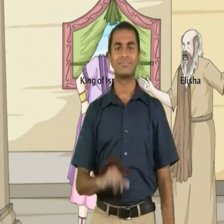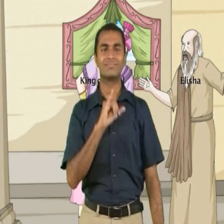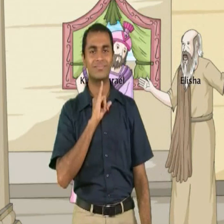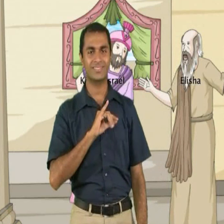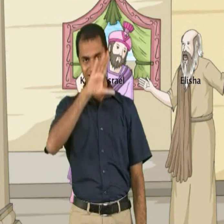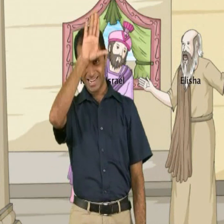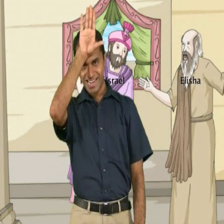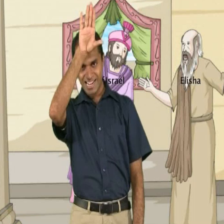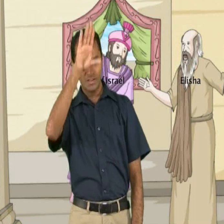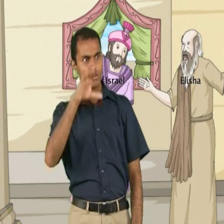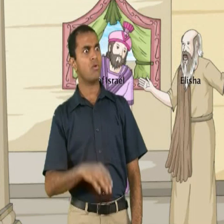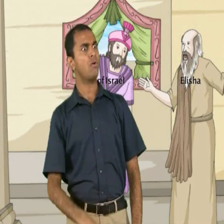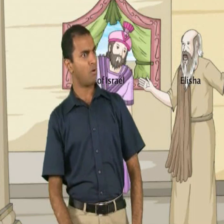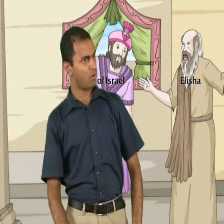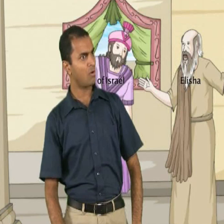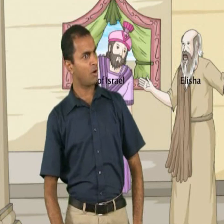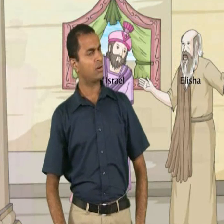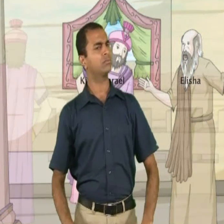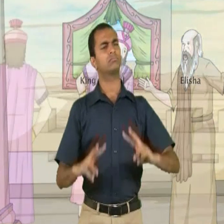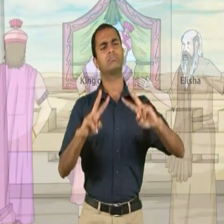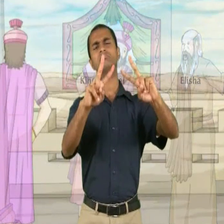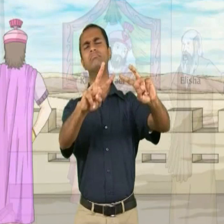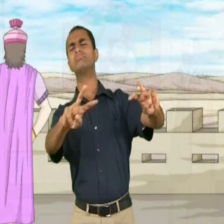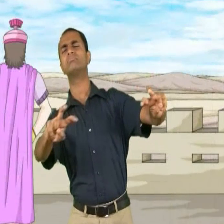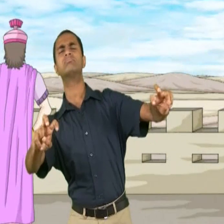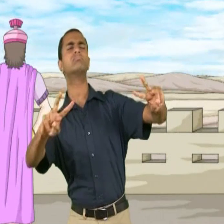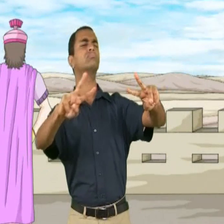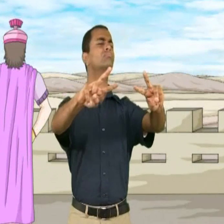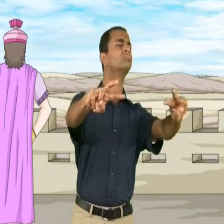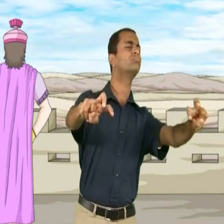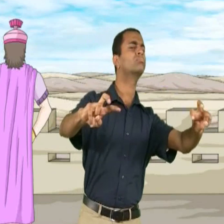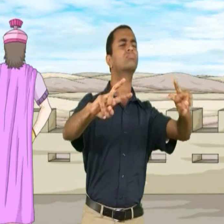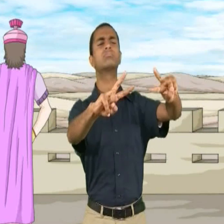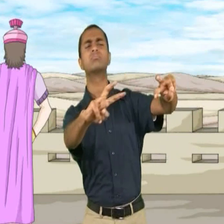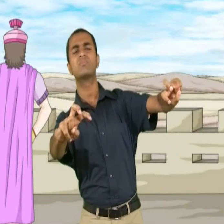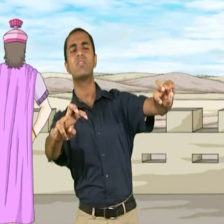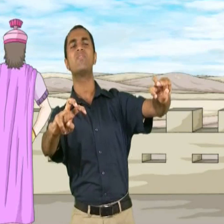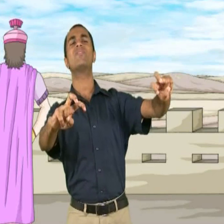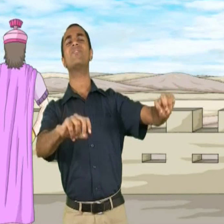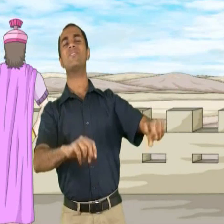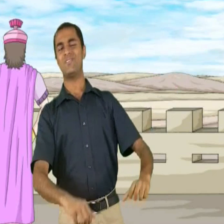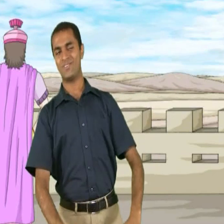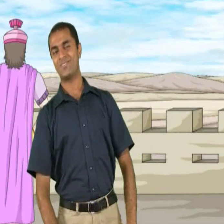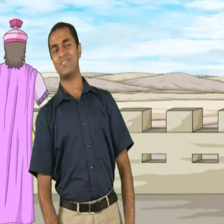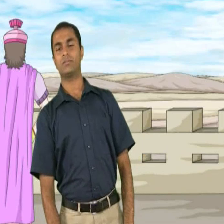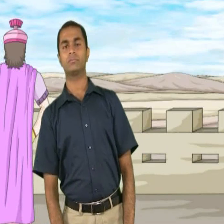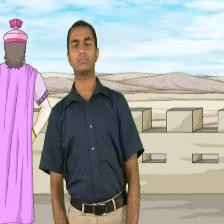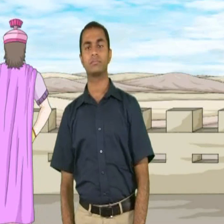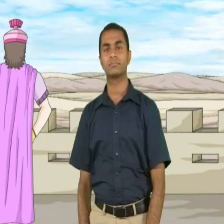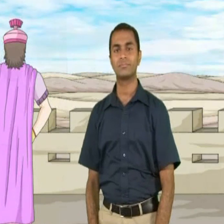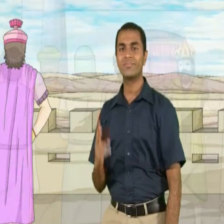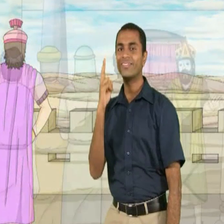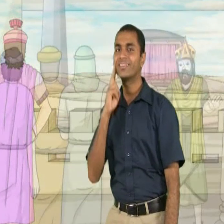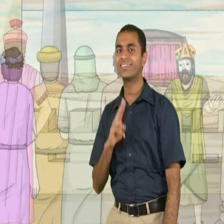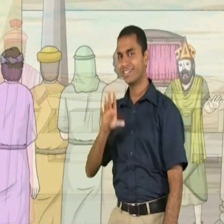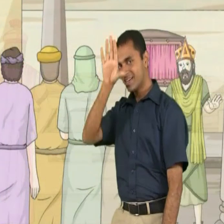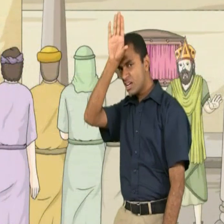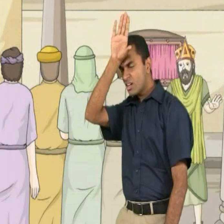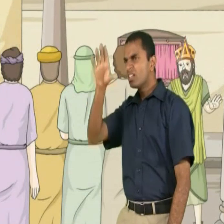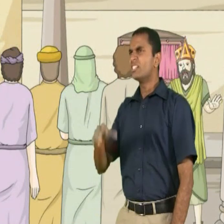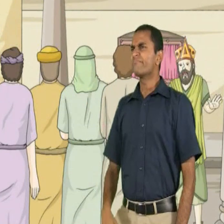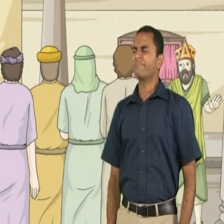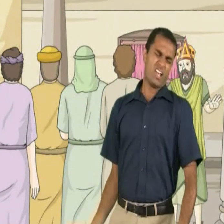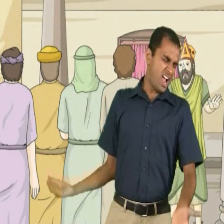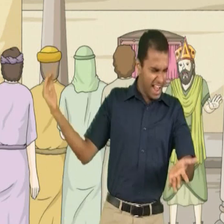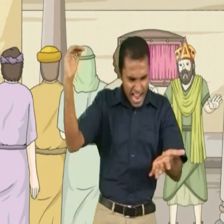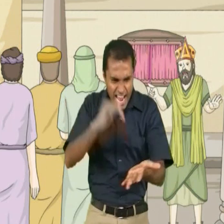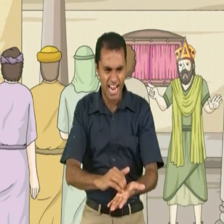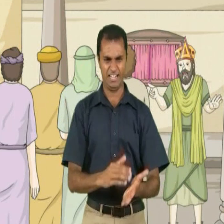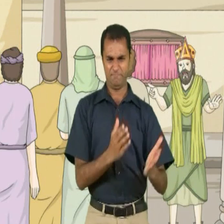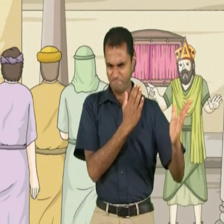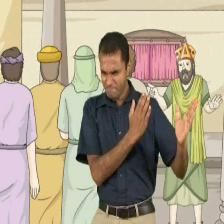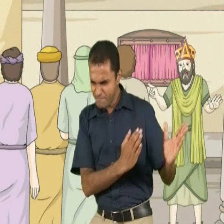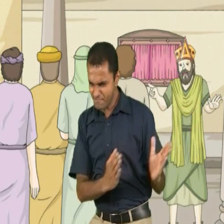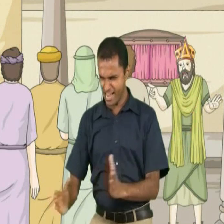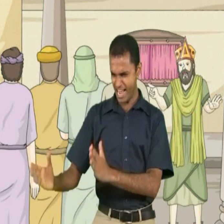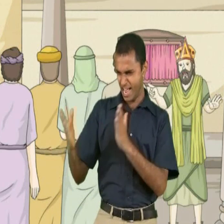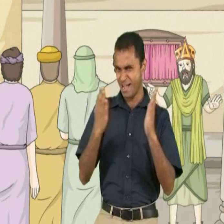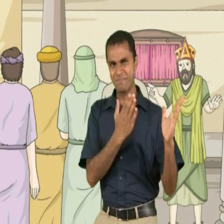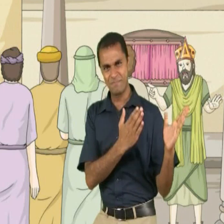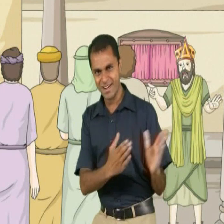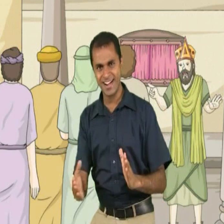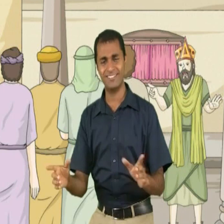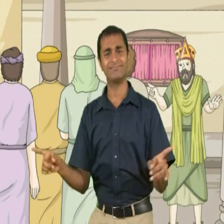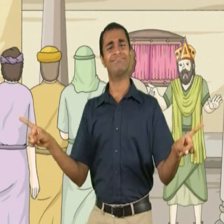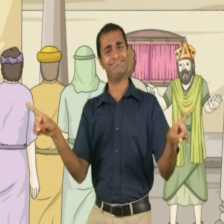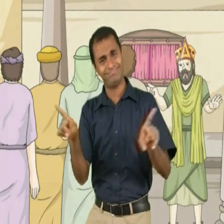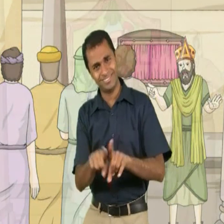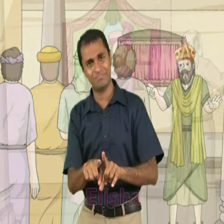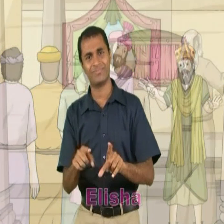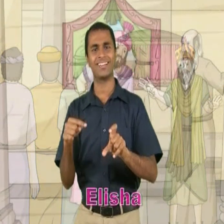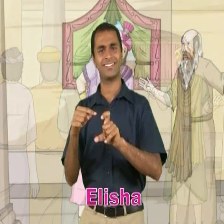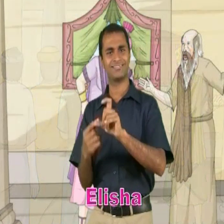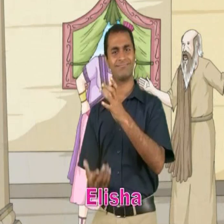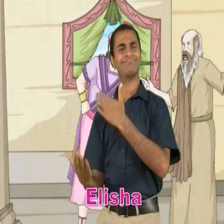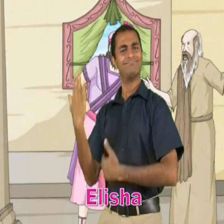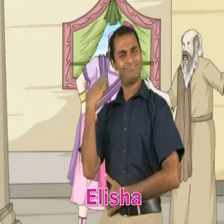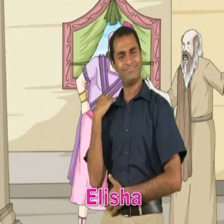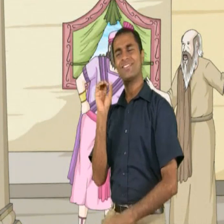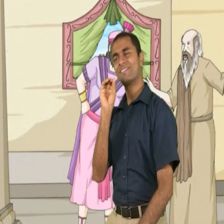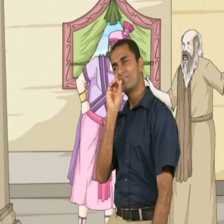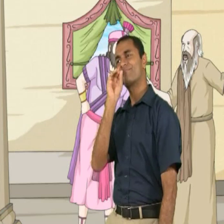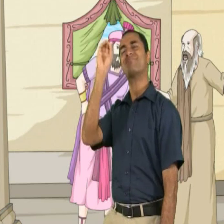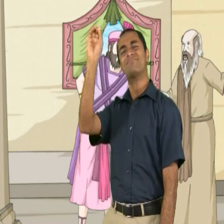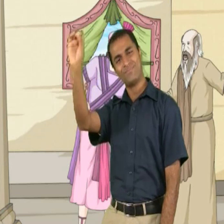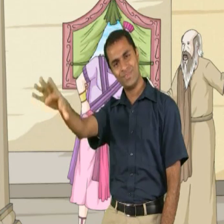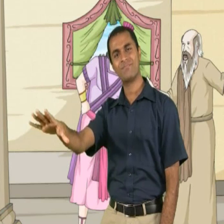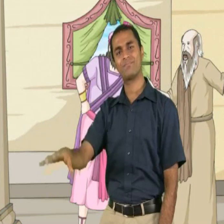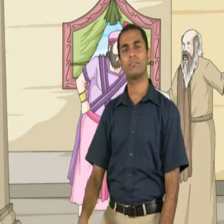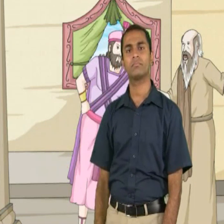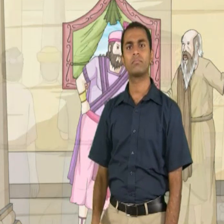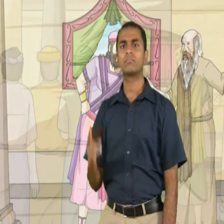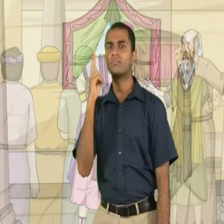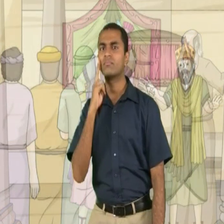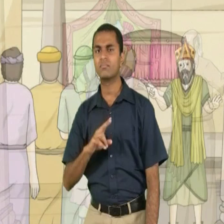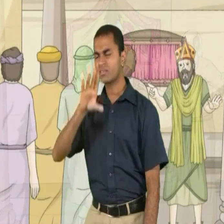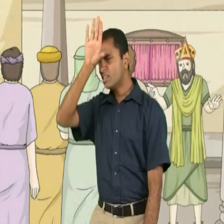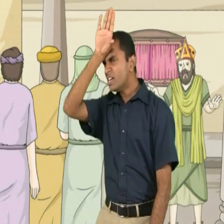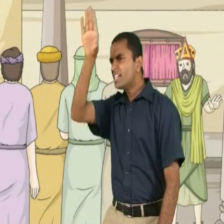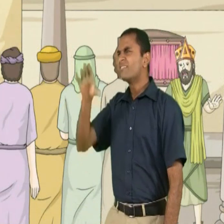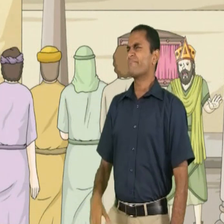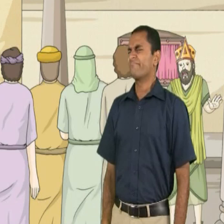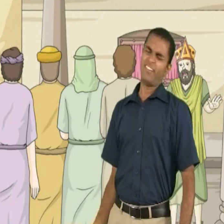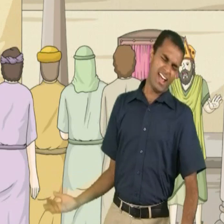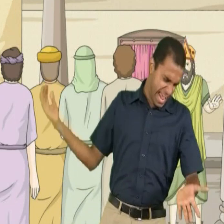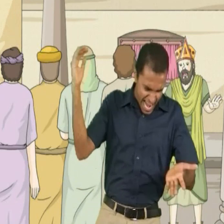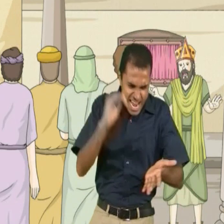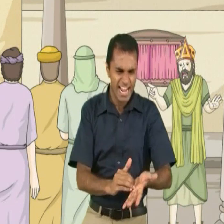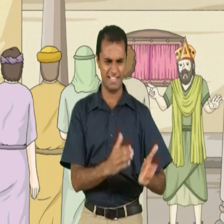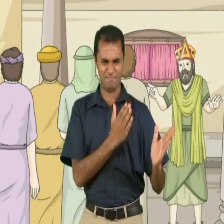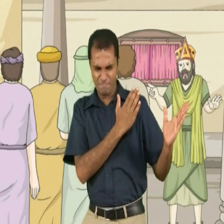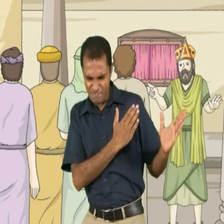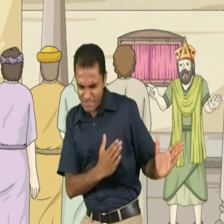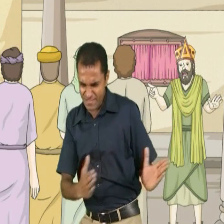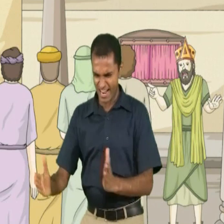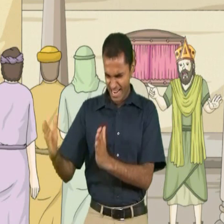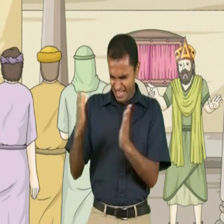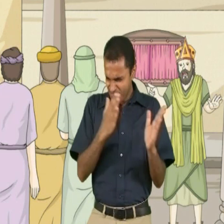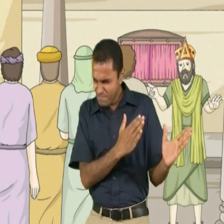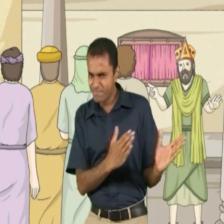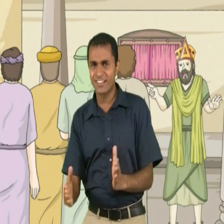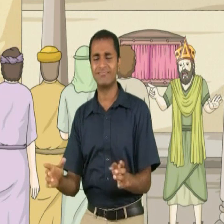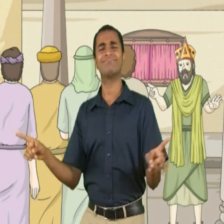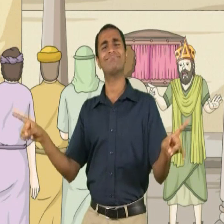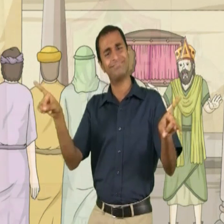So the king of Israel sent word to the place the man of God had pointed out.